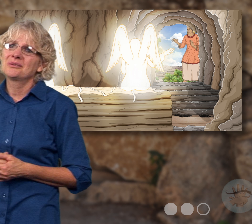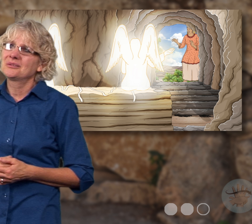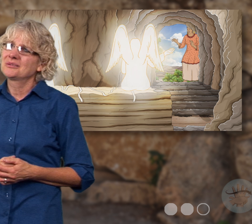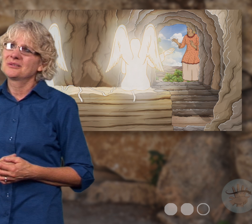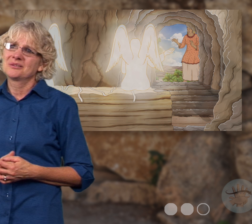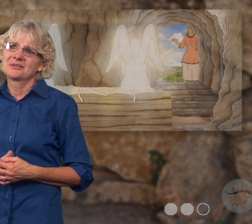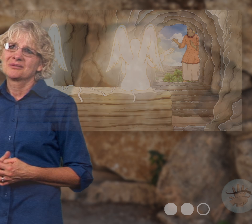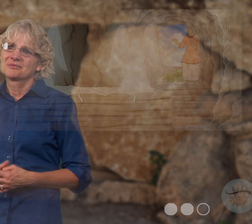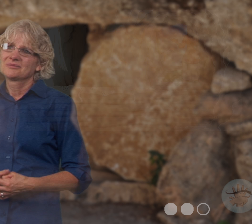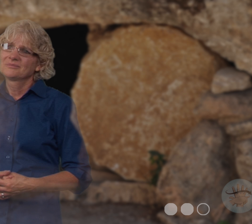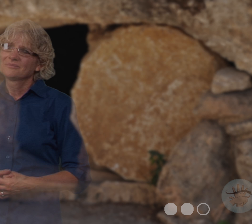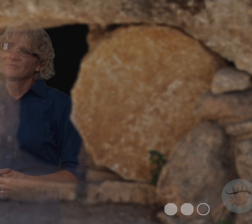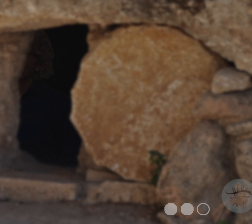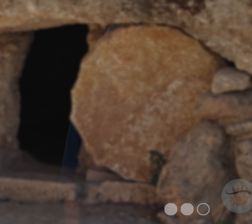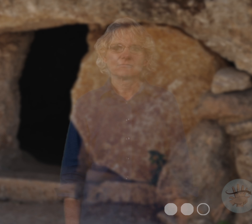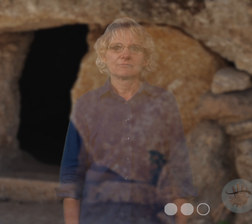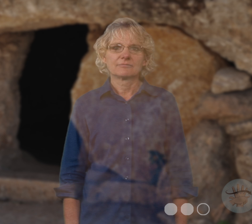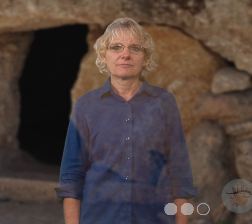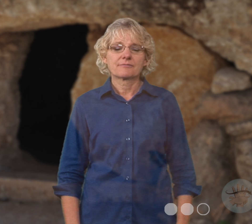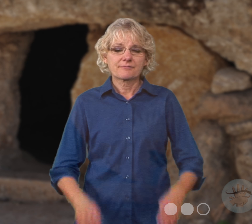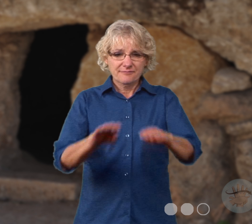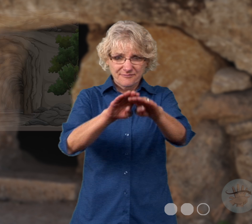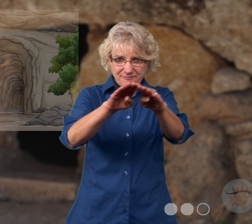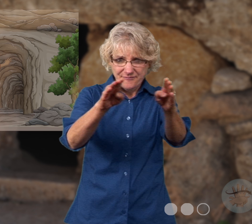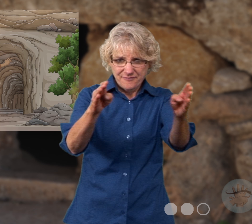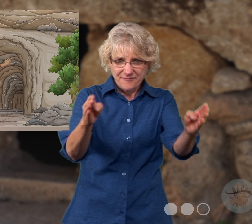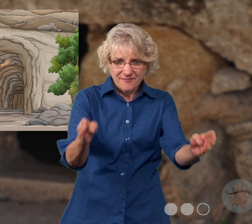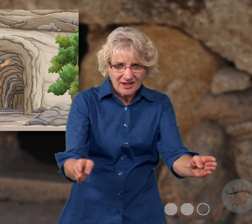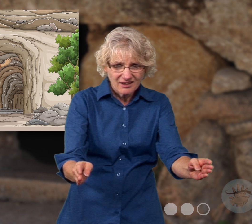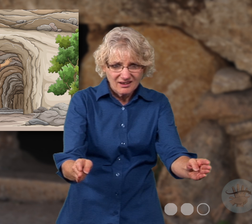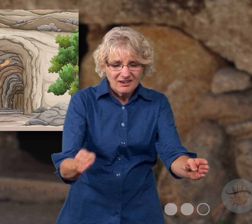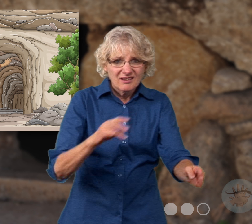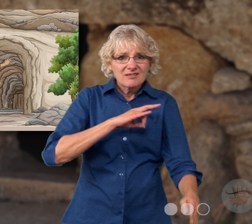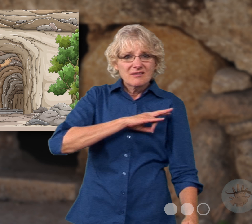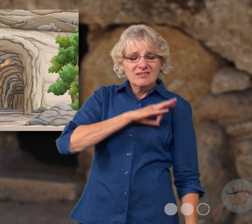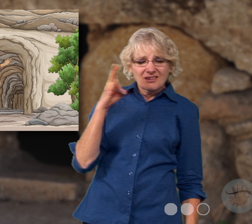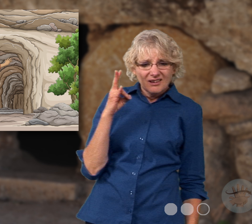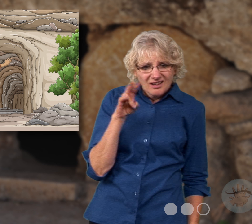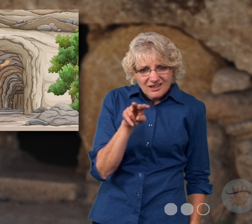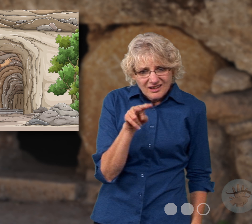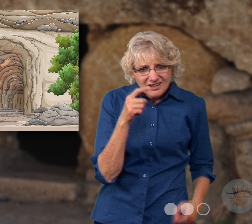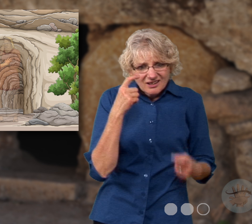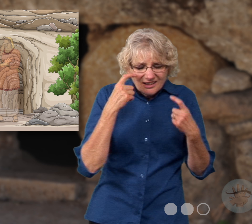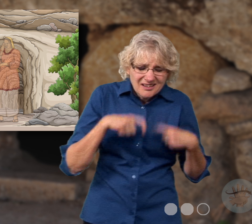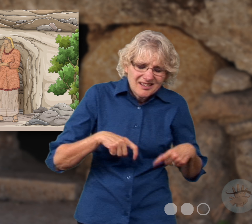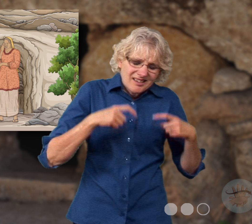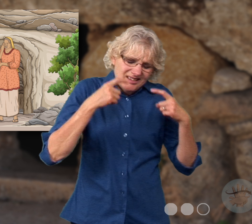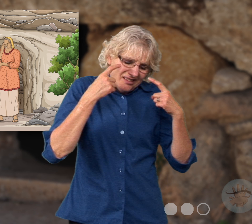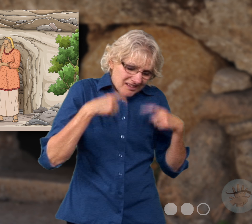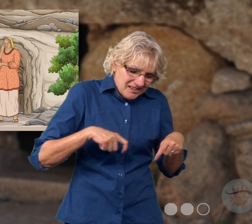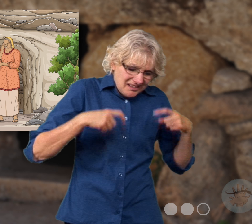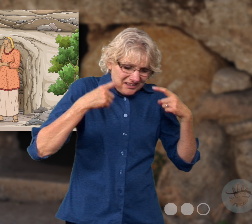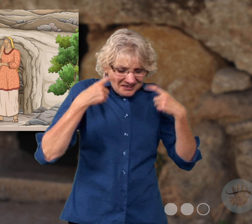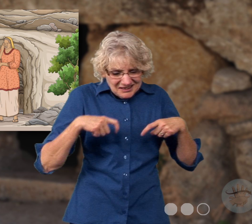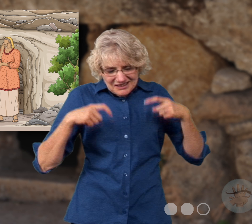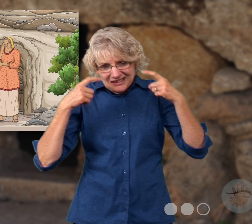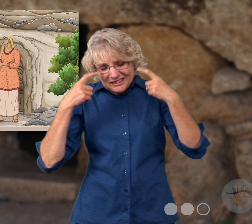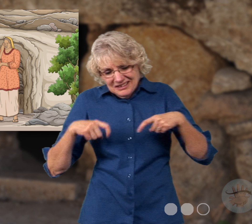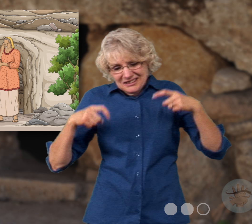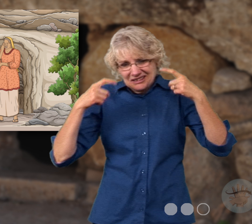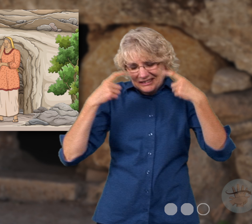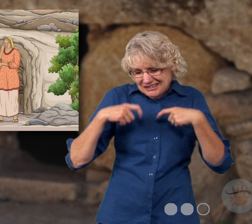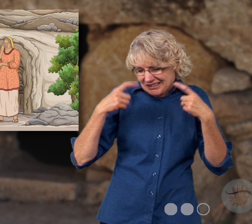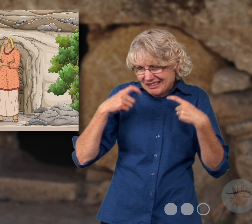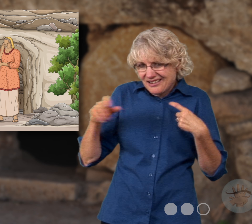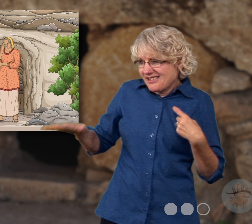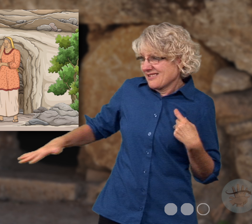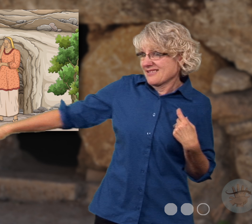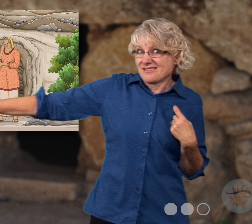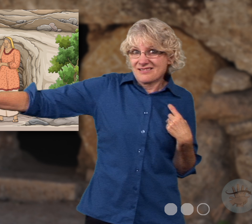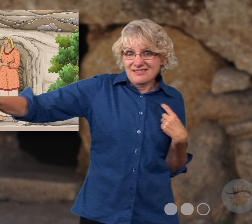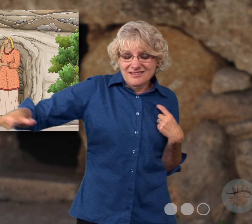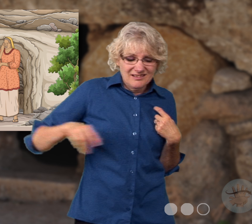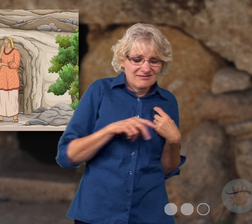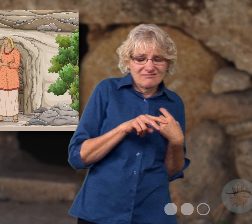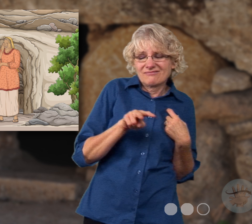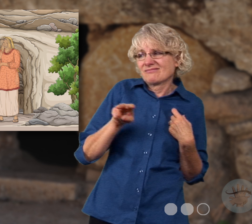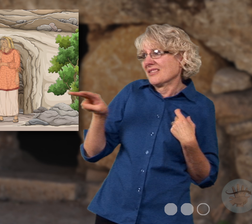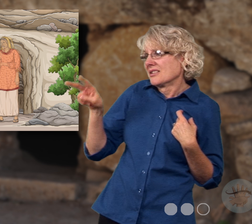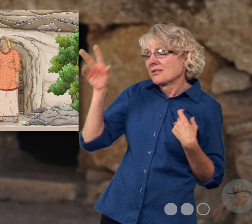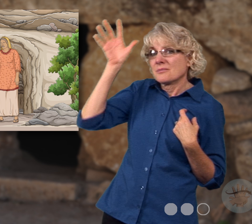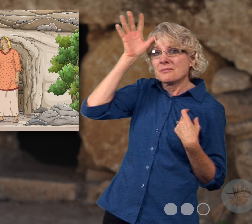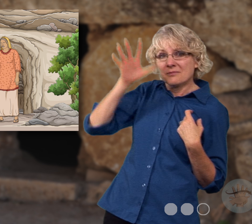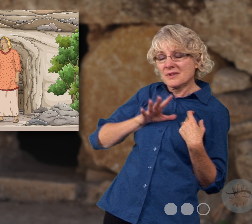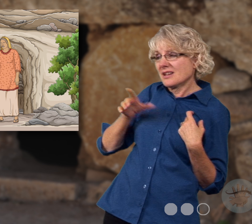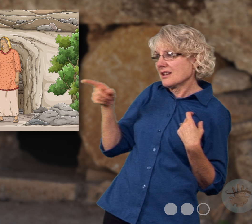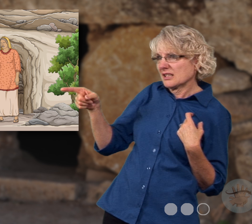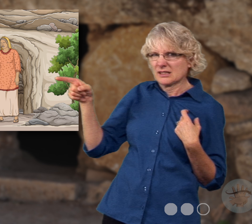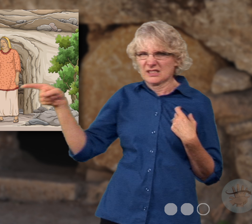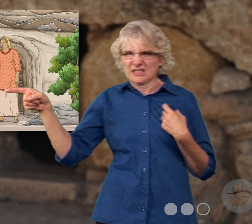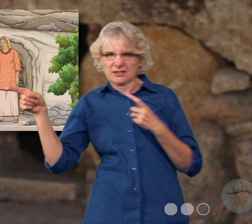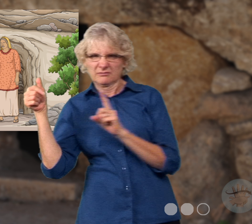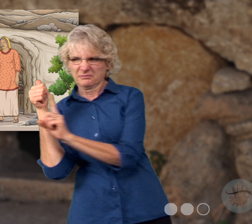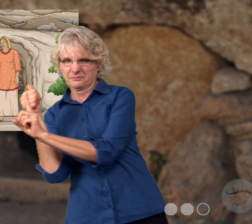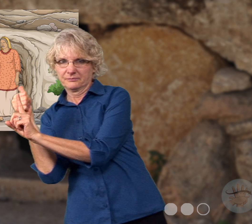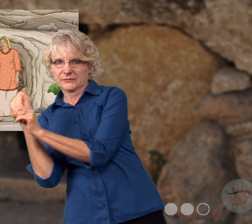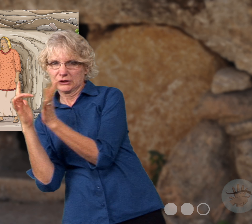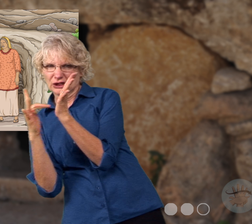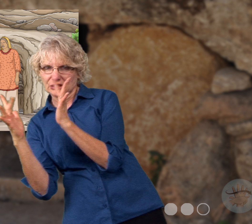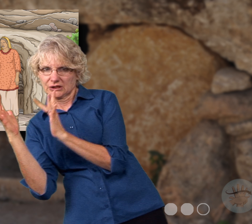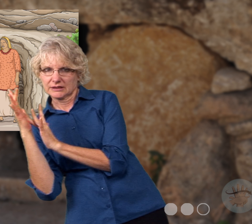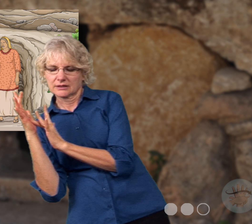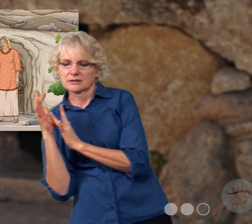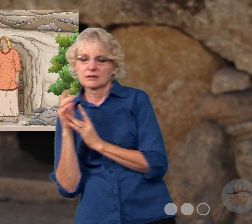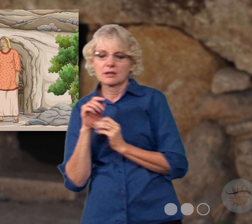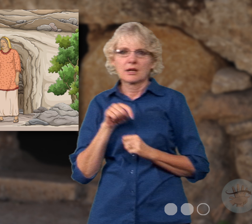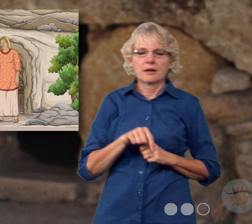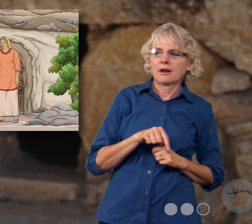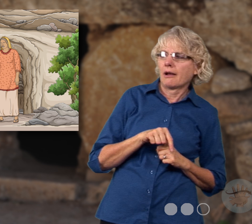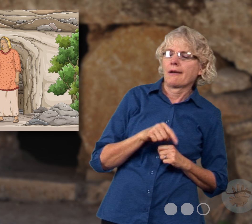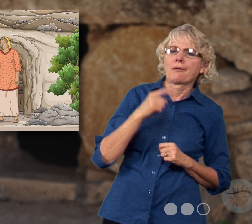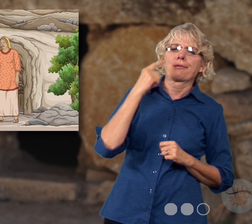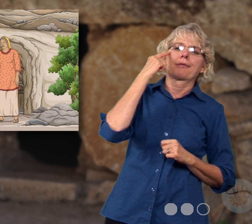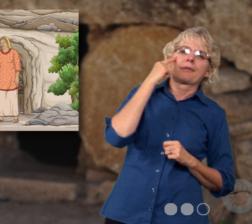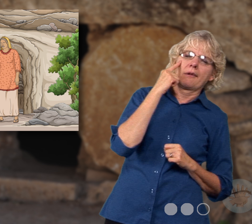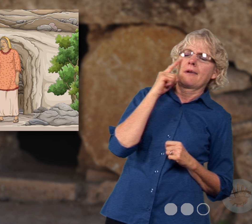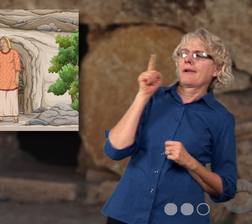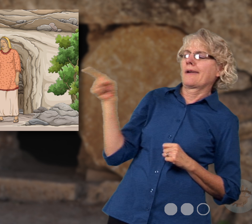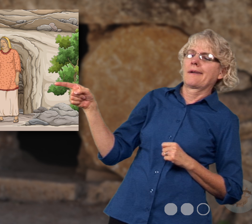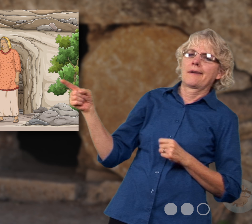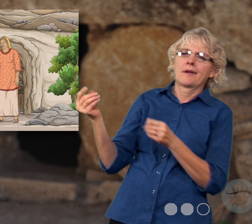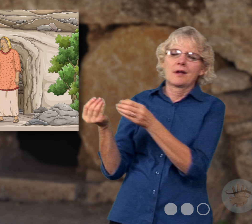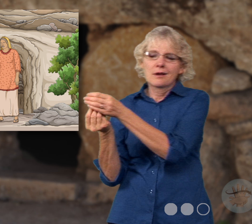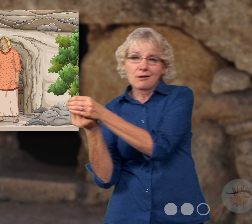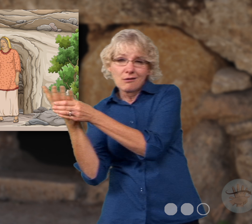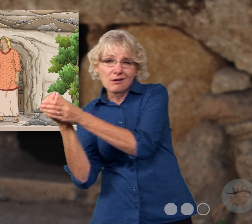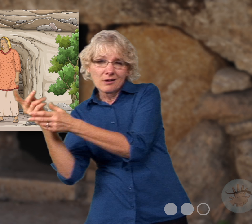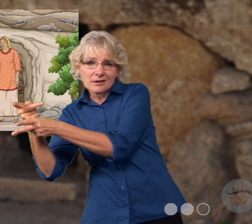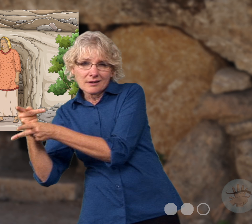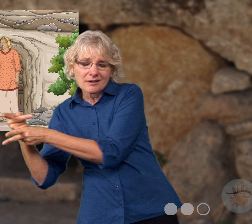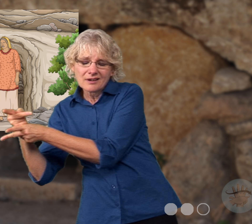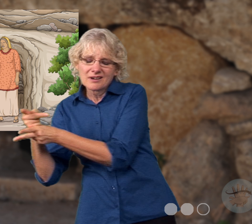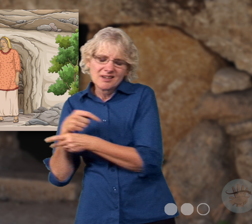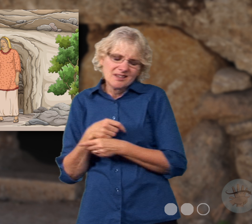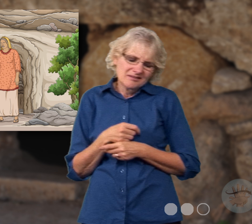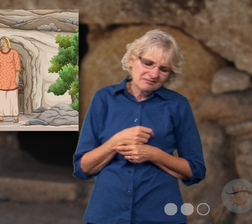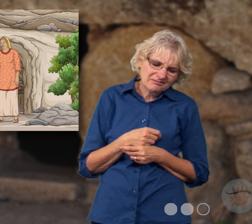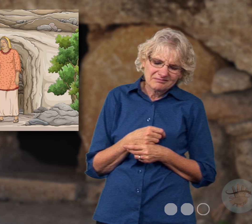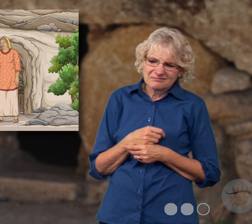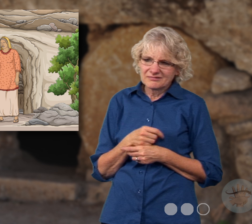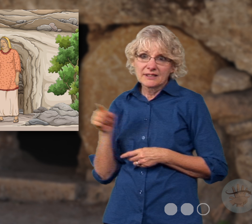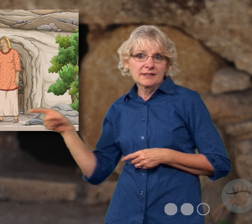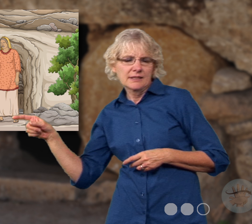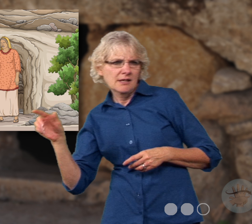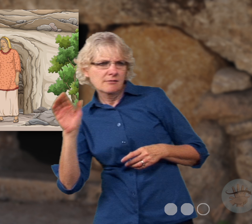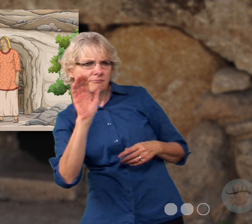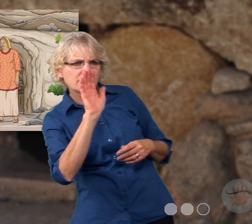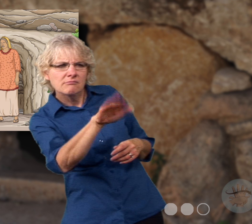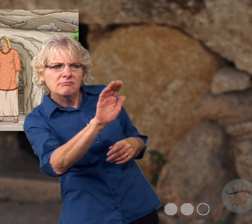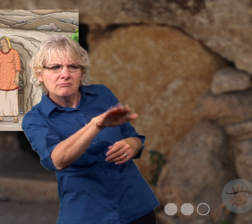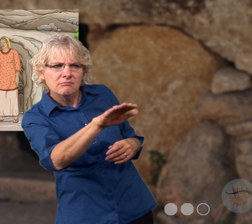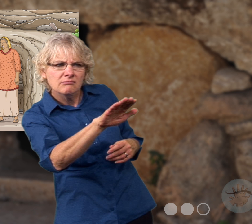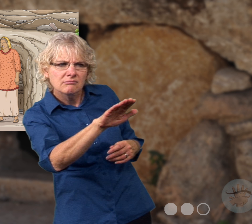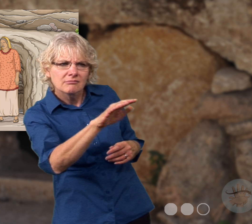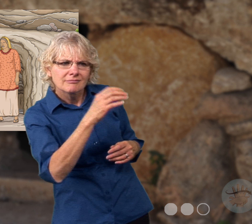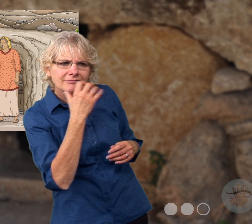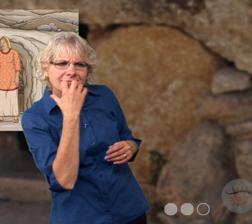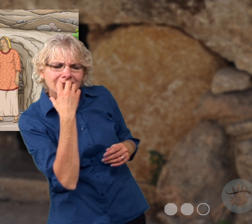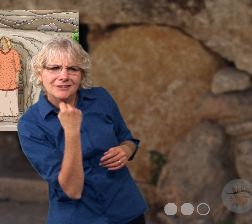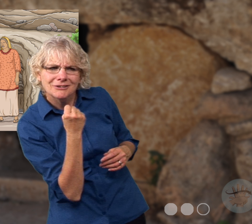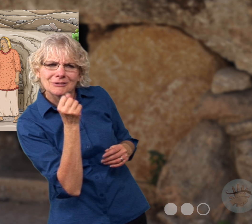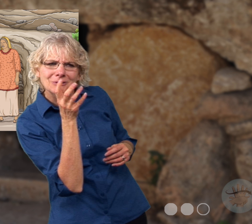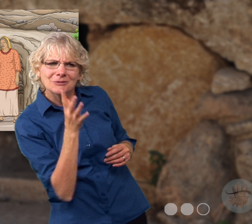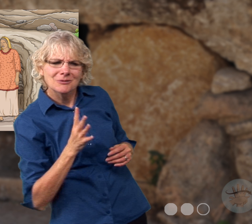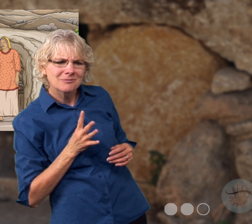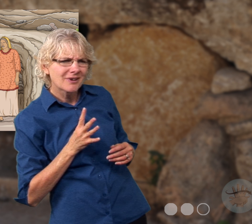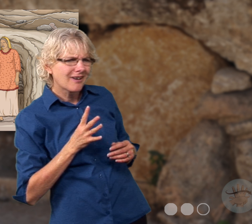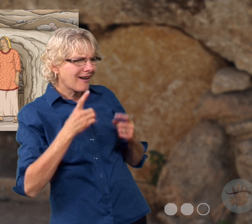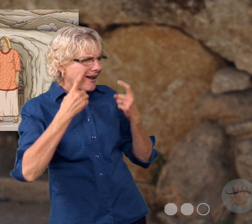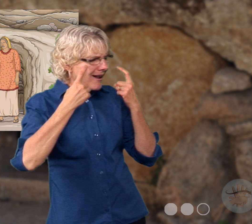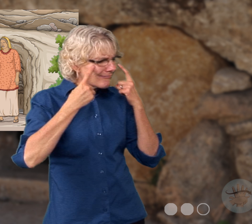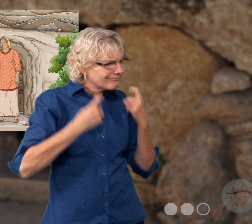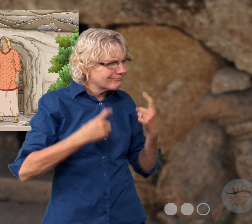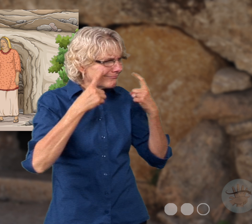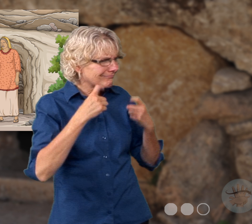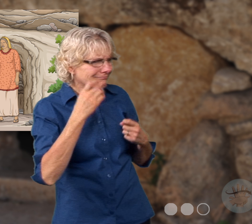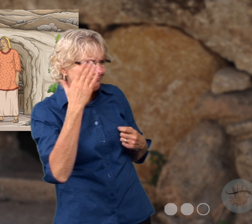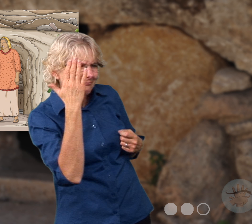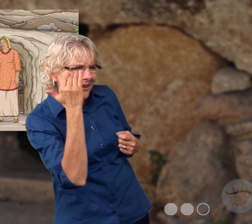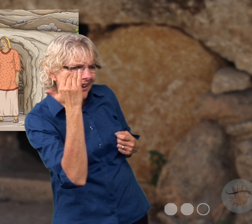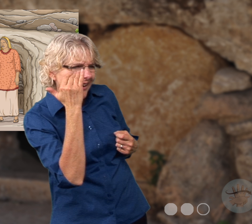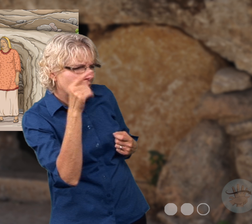When she had said this, she turned around and saw Jesus standing there; but she did not recognize that it was Jesus. “Woman, why are you weeping?” Jesus asked.